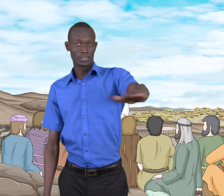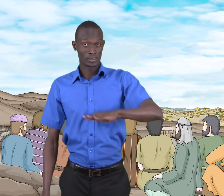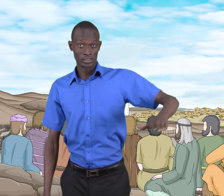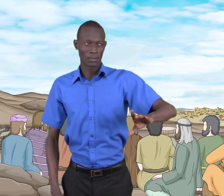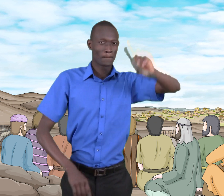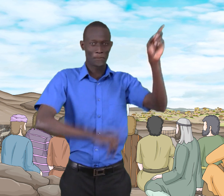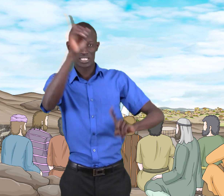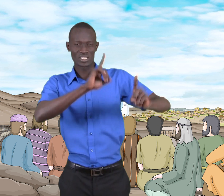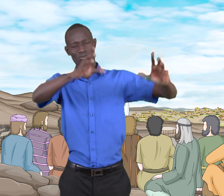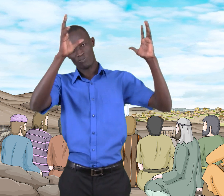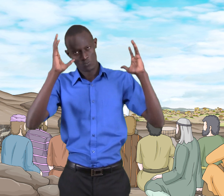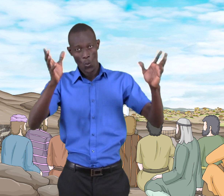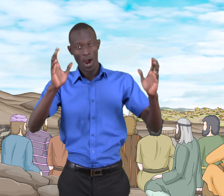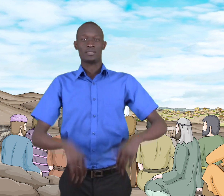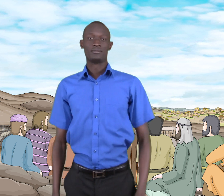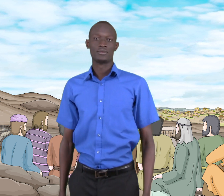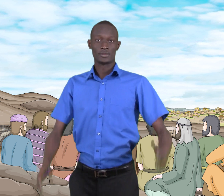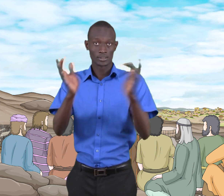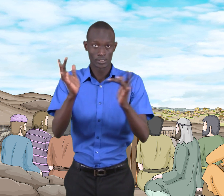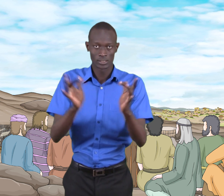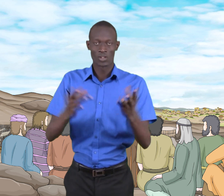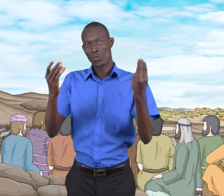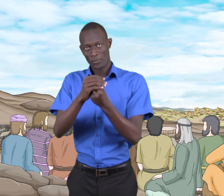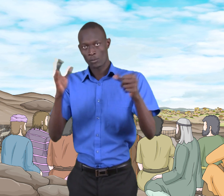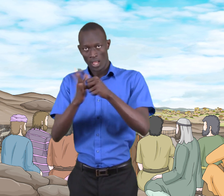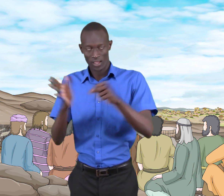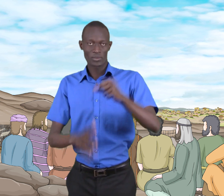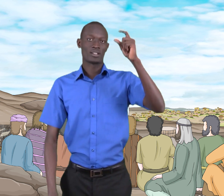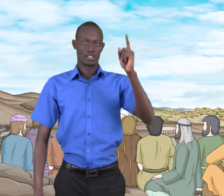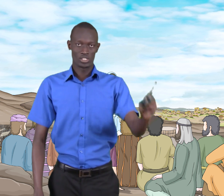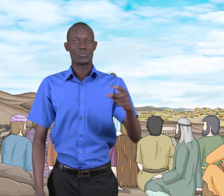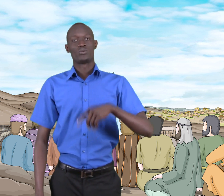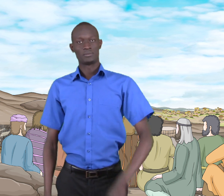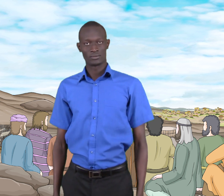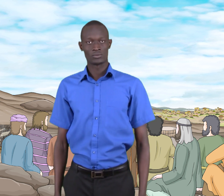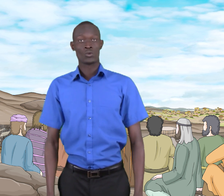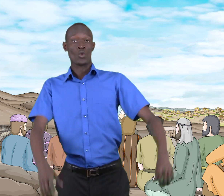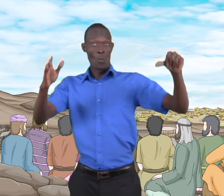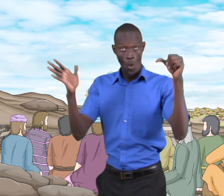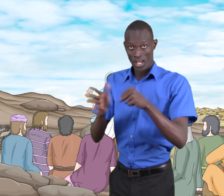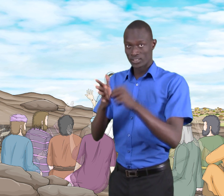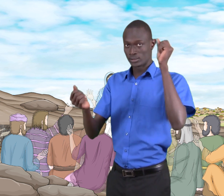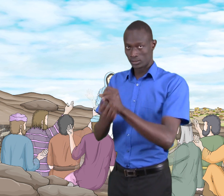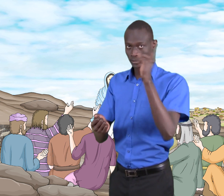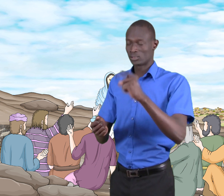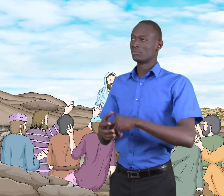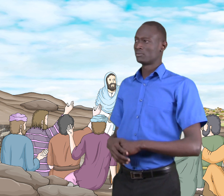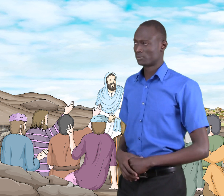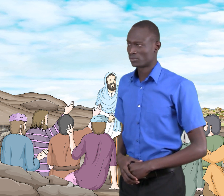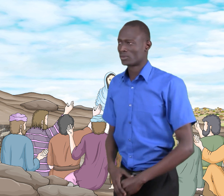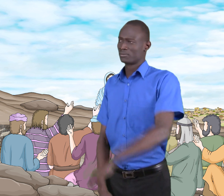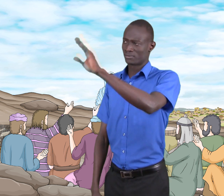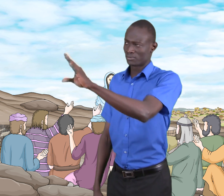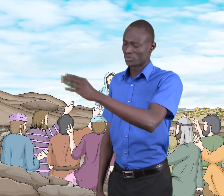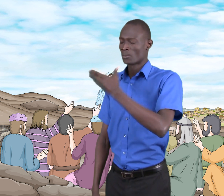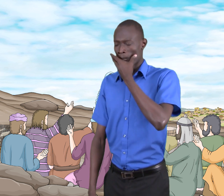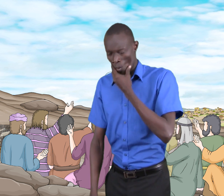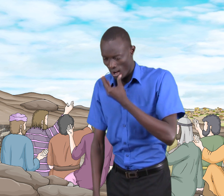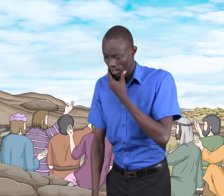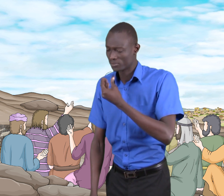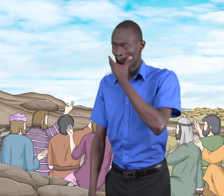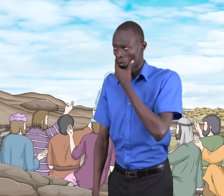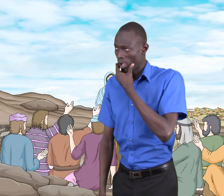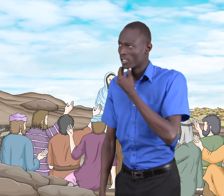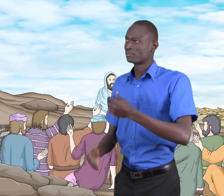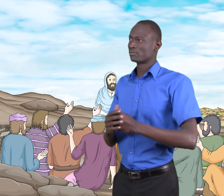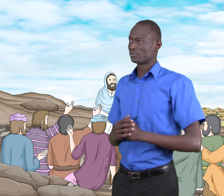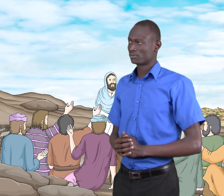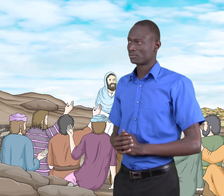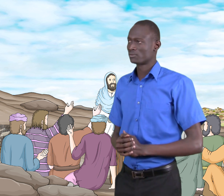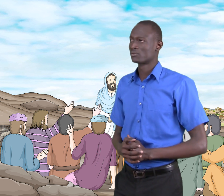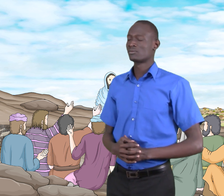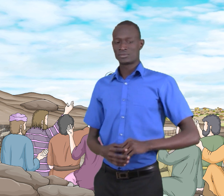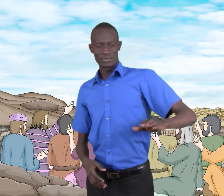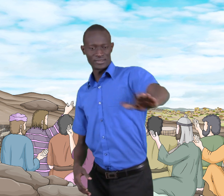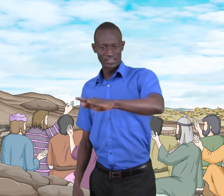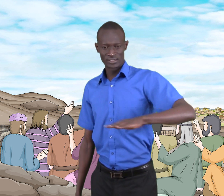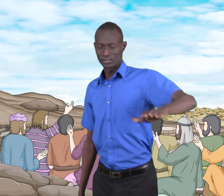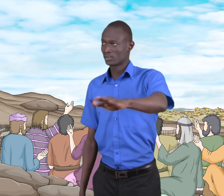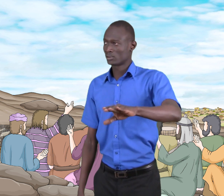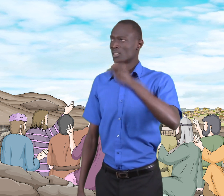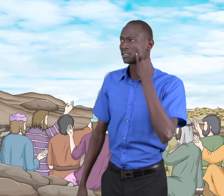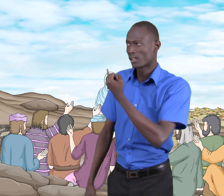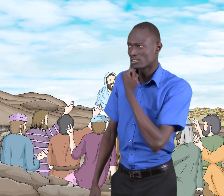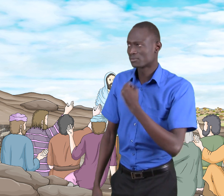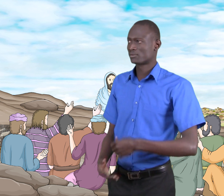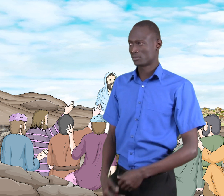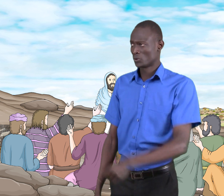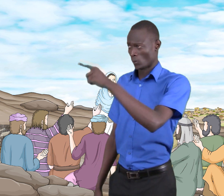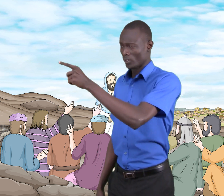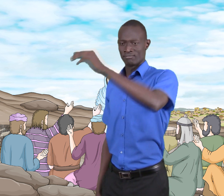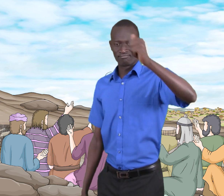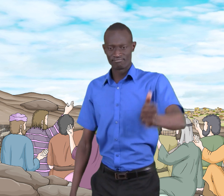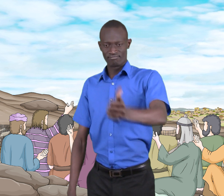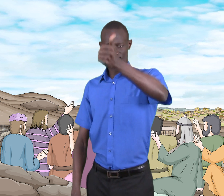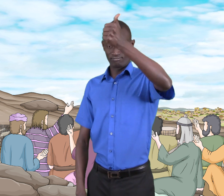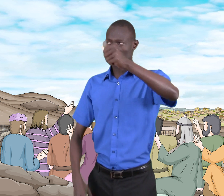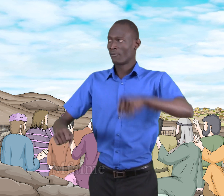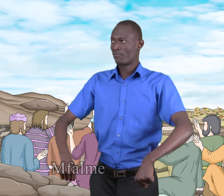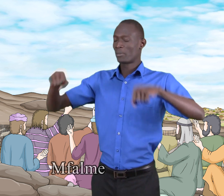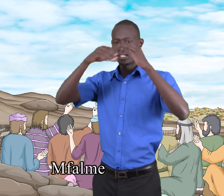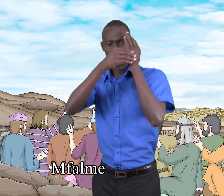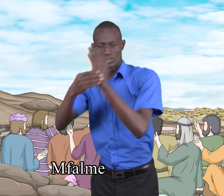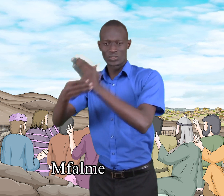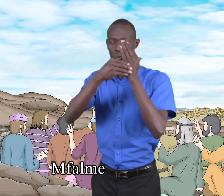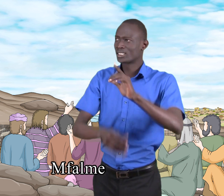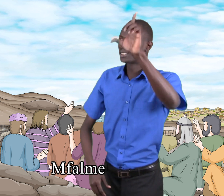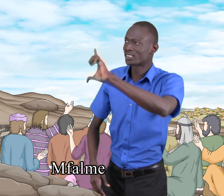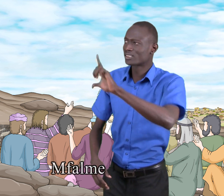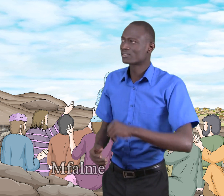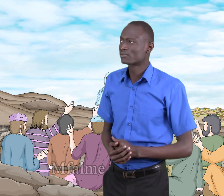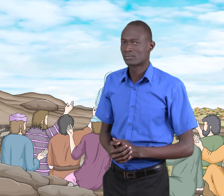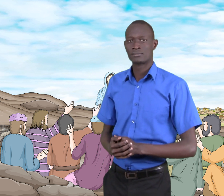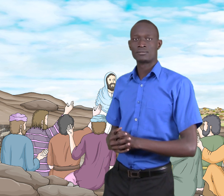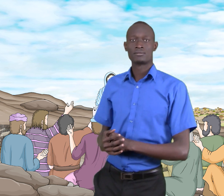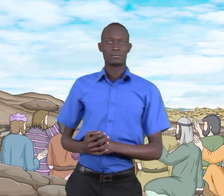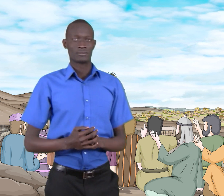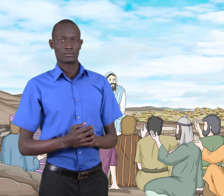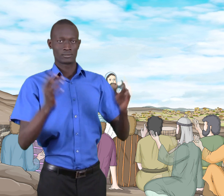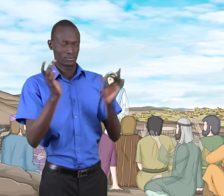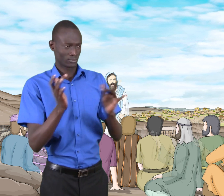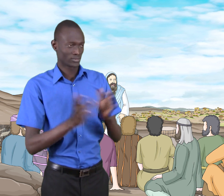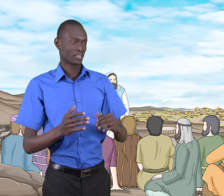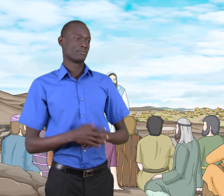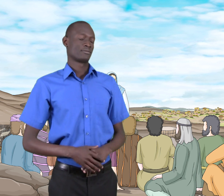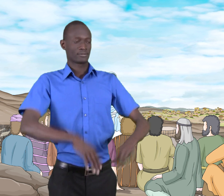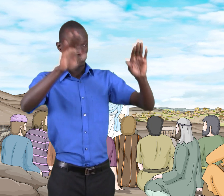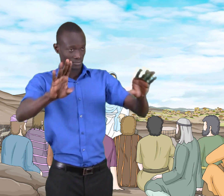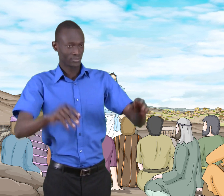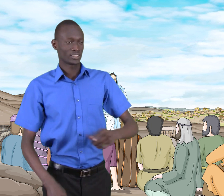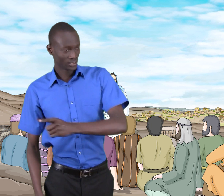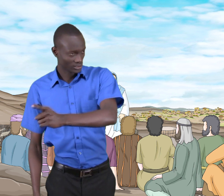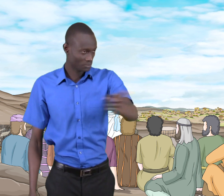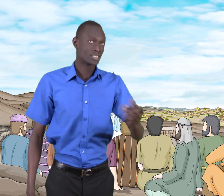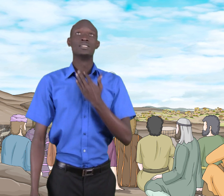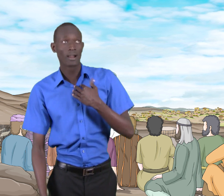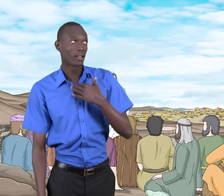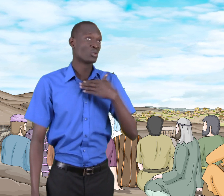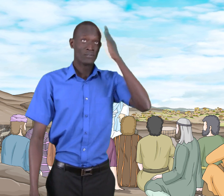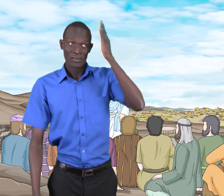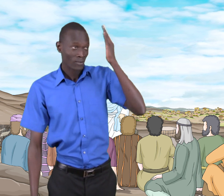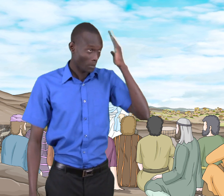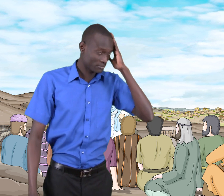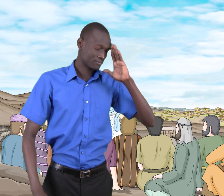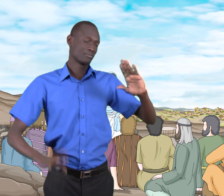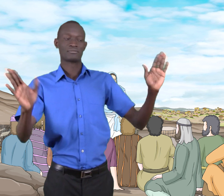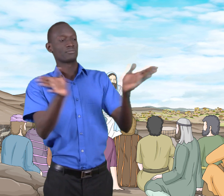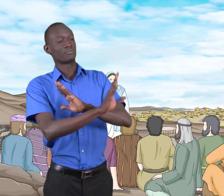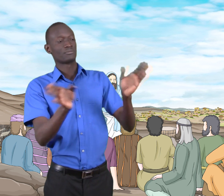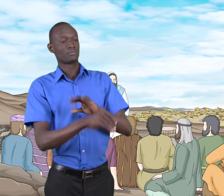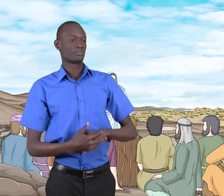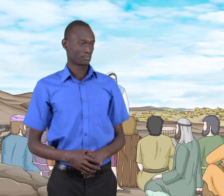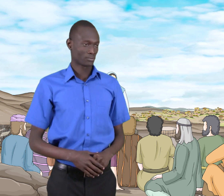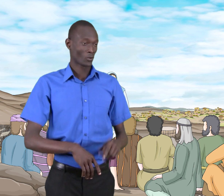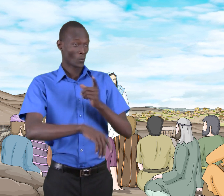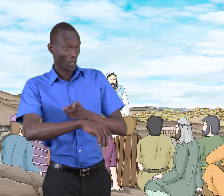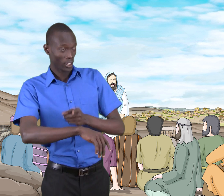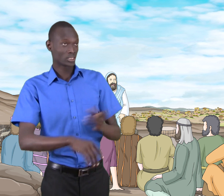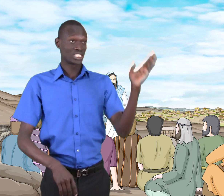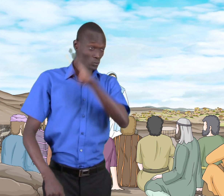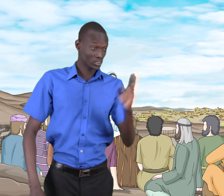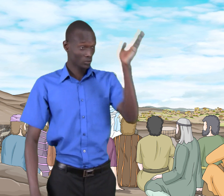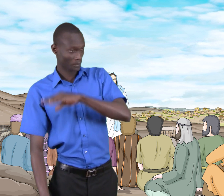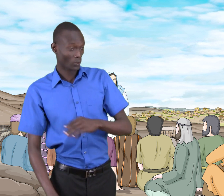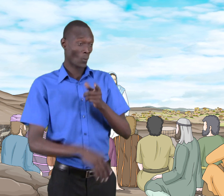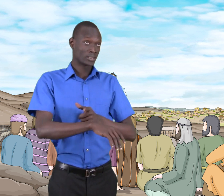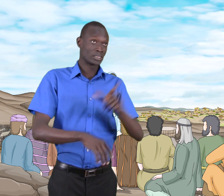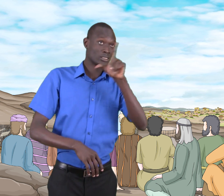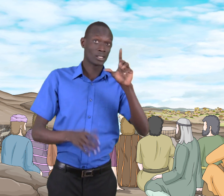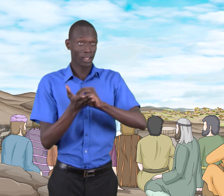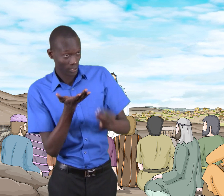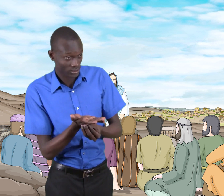So when they came together, they asked Him, “Lord, will You at this time restore the kingdom to Israel?”